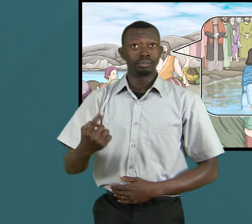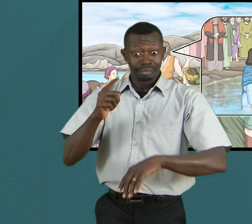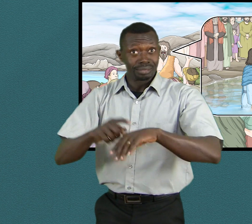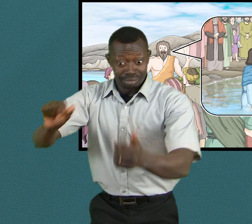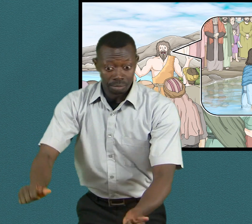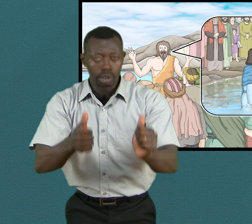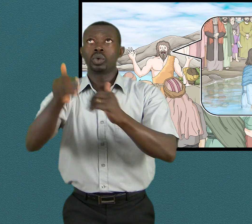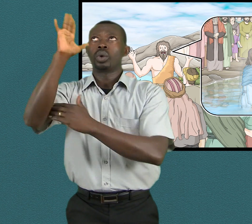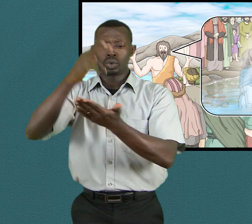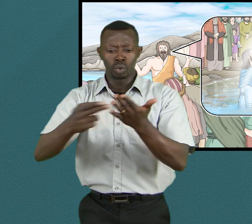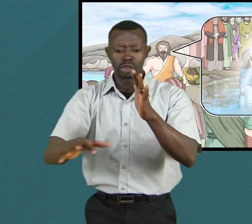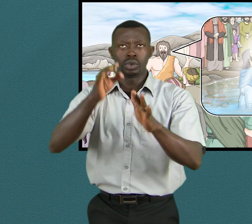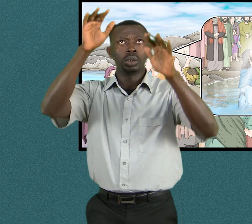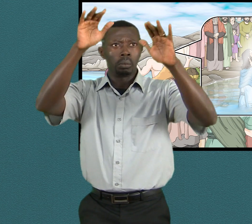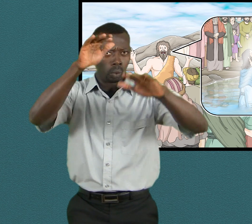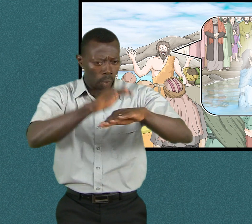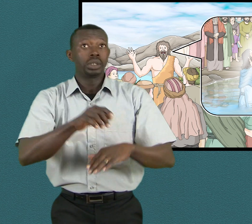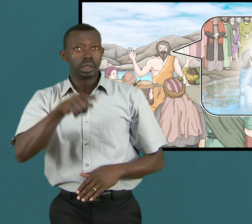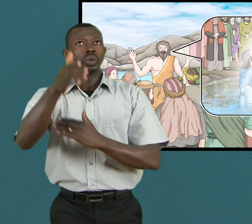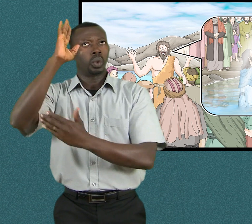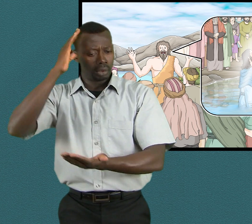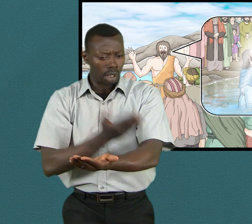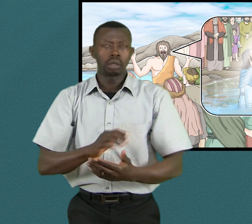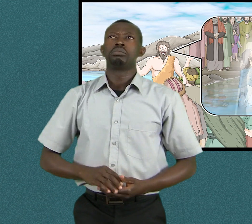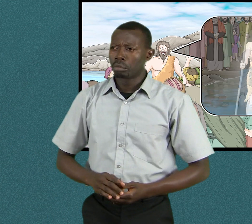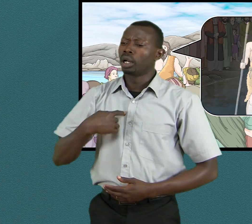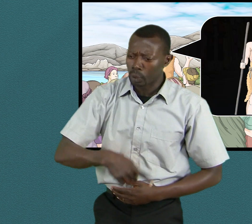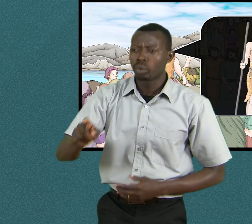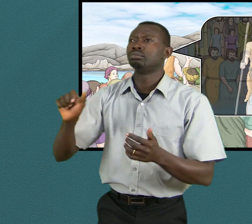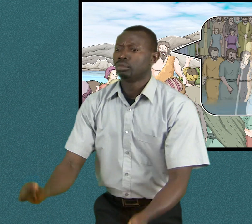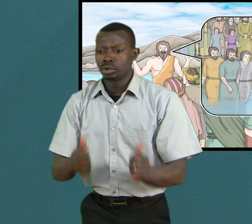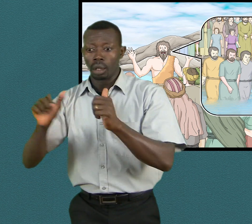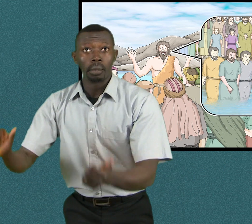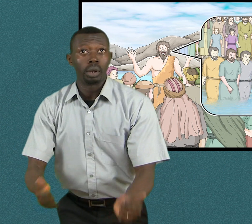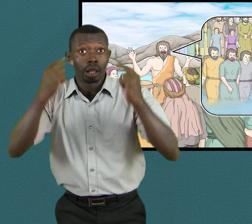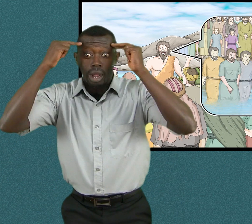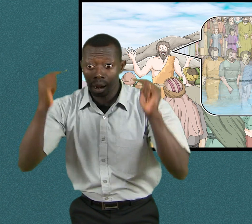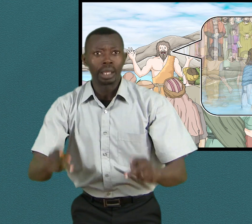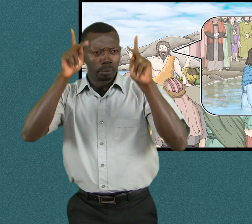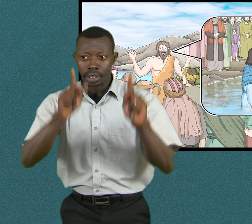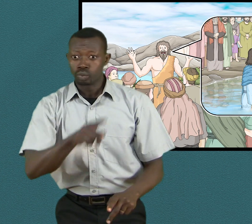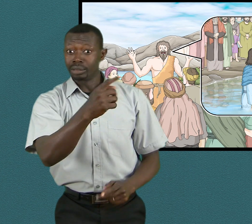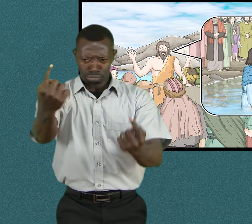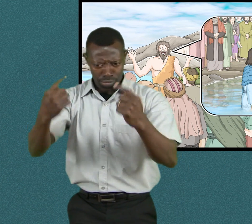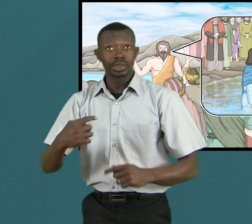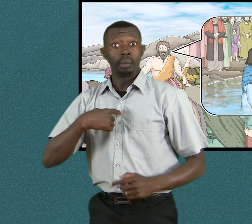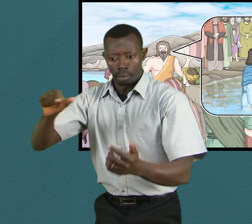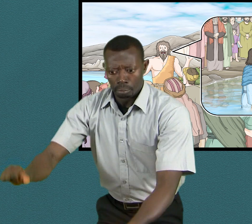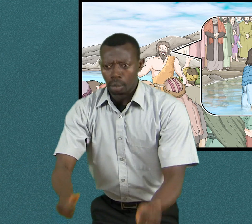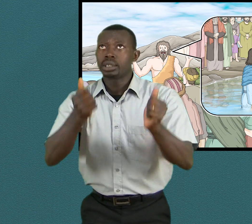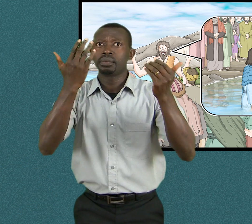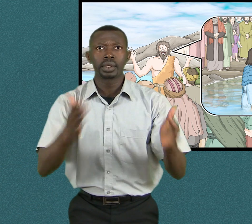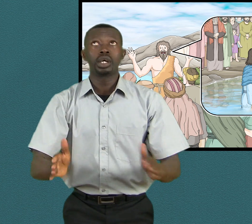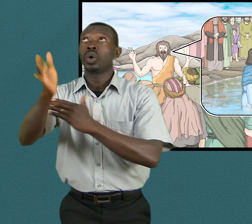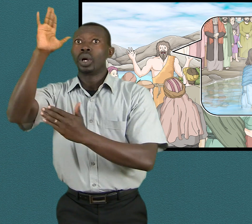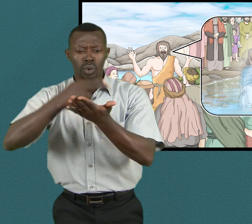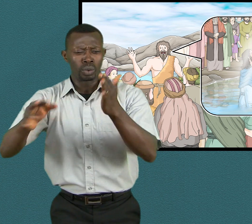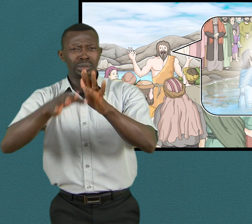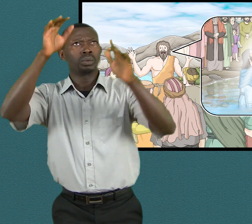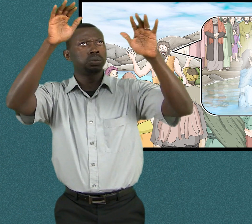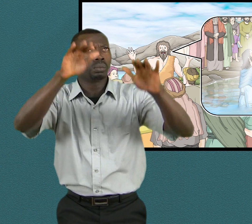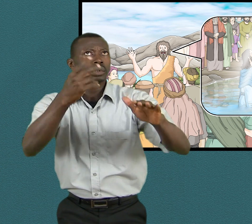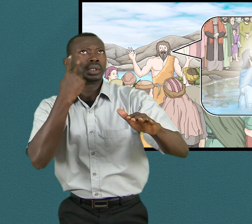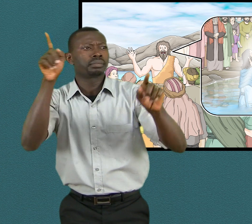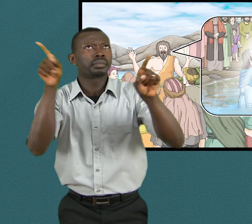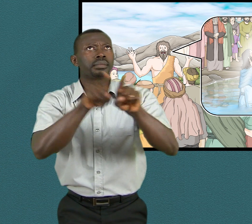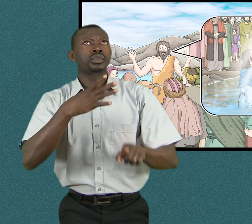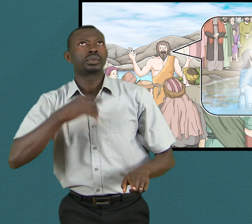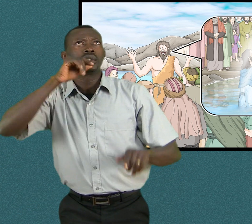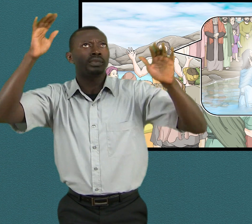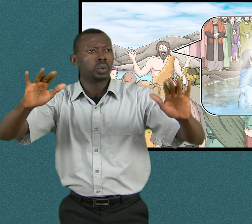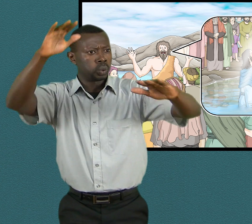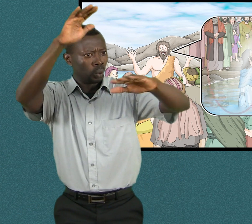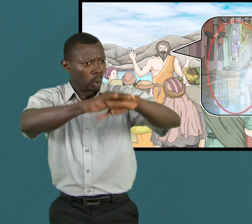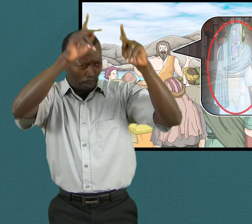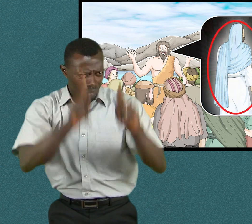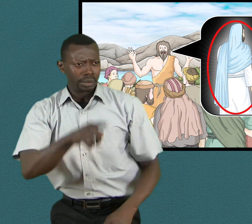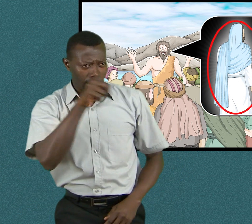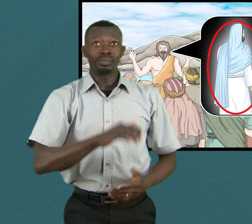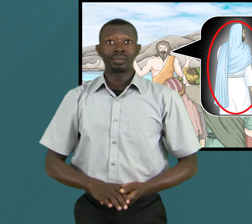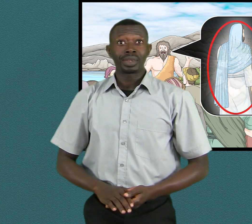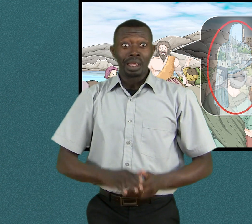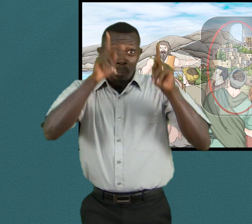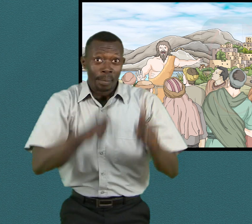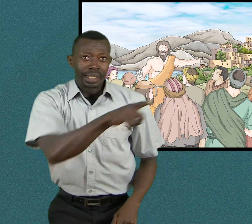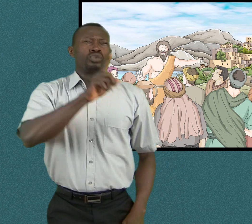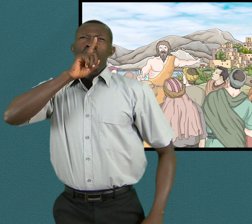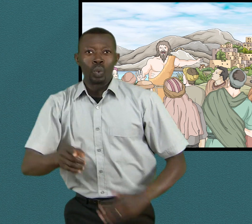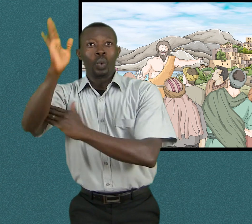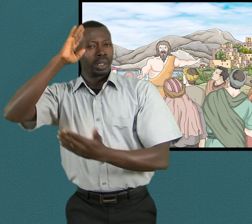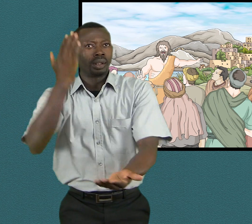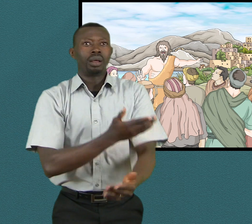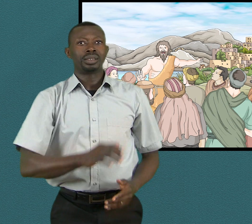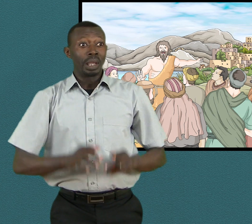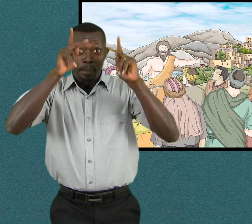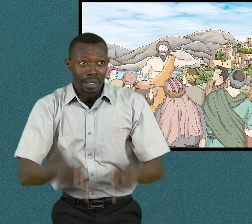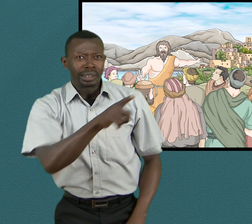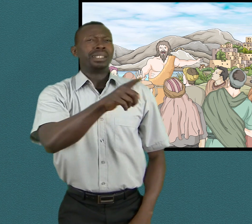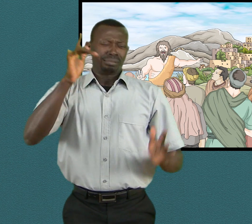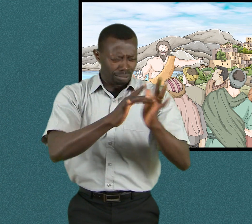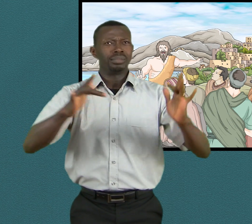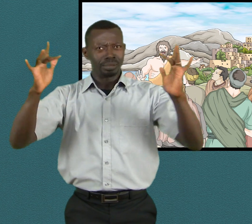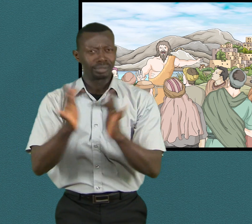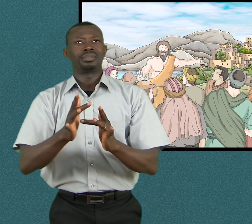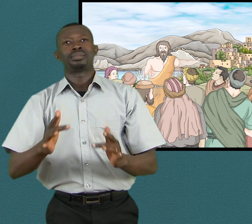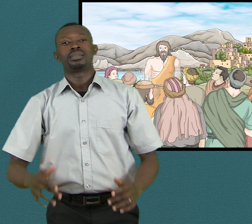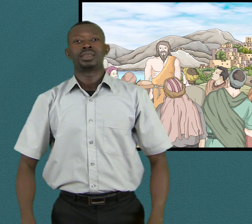I myself did not know Him, but the One who sent me to baptize with water told me, ‘The man on whom you see the Spirit descend and rest is He who will baptize with the Holy Spirit.’